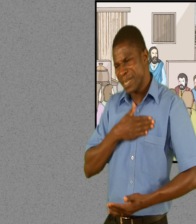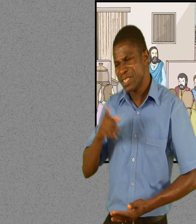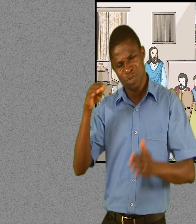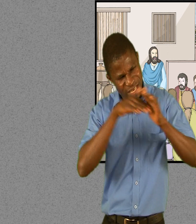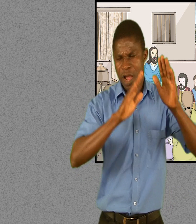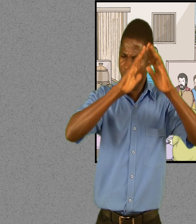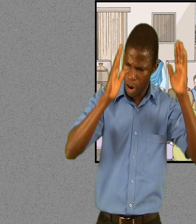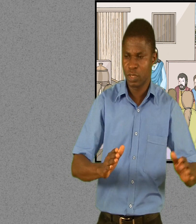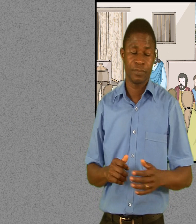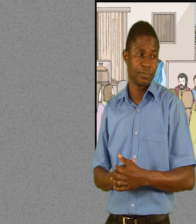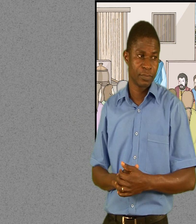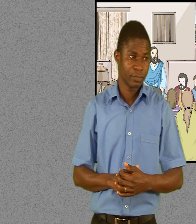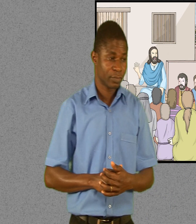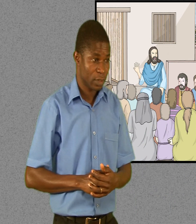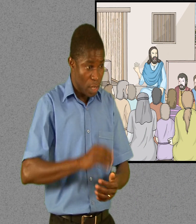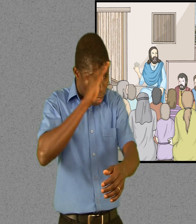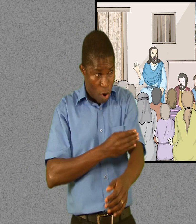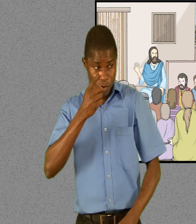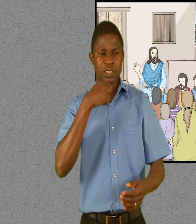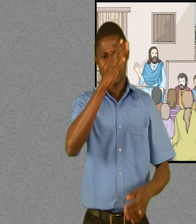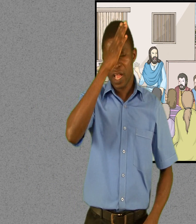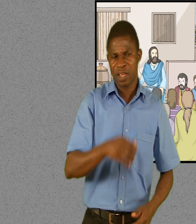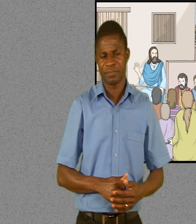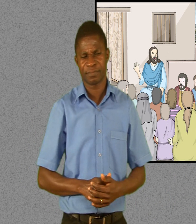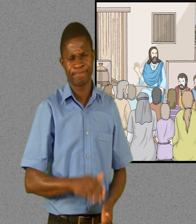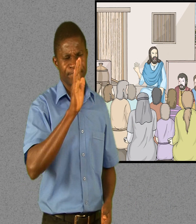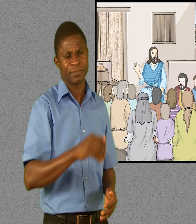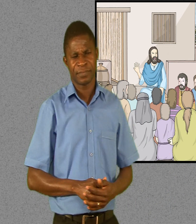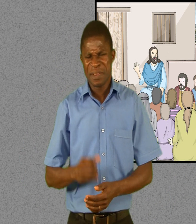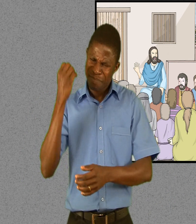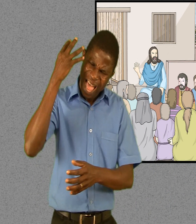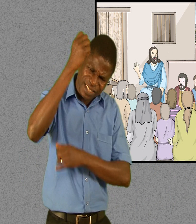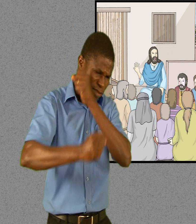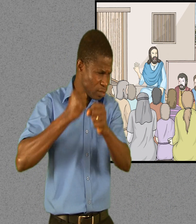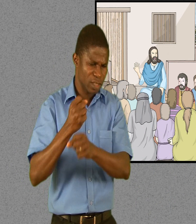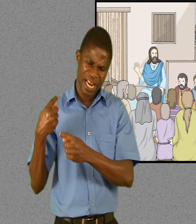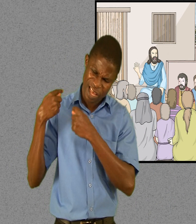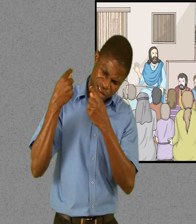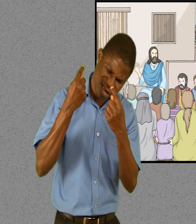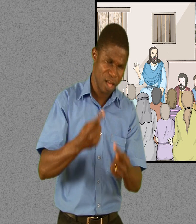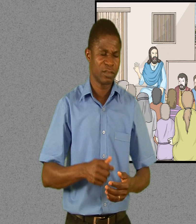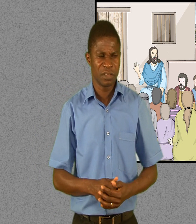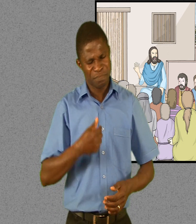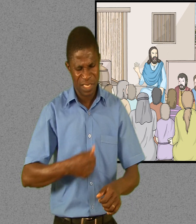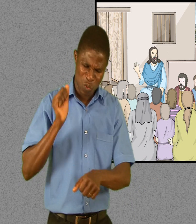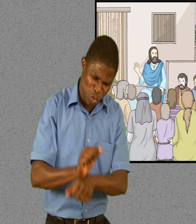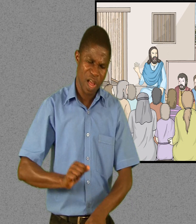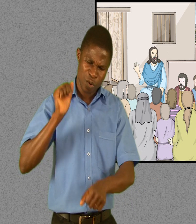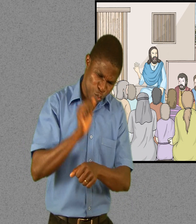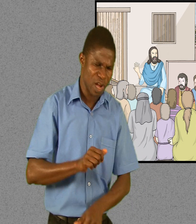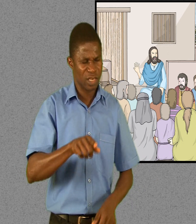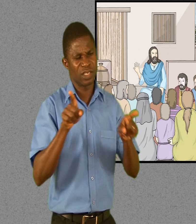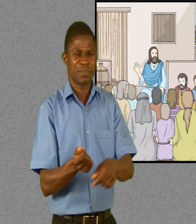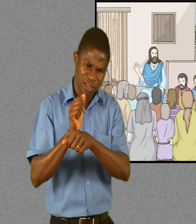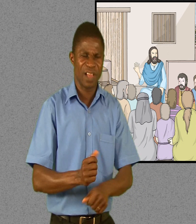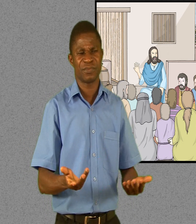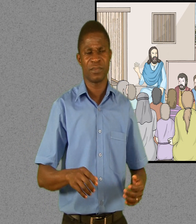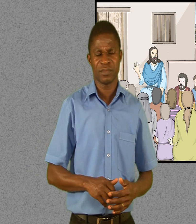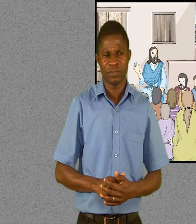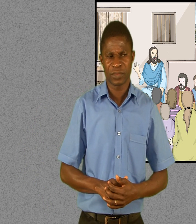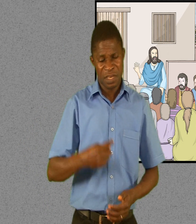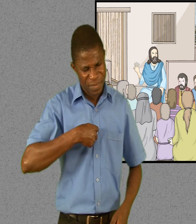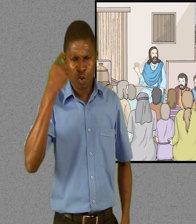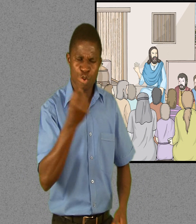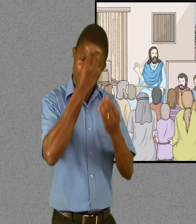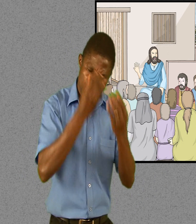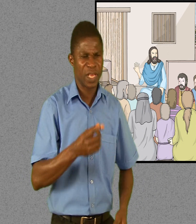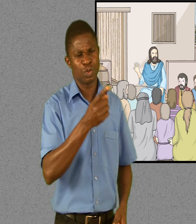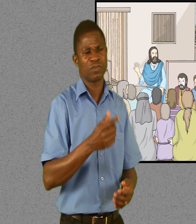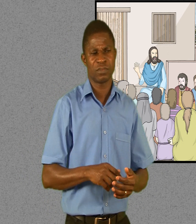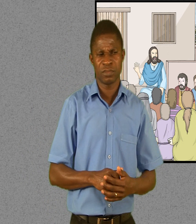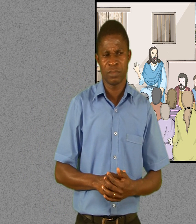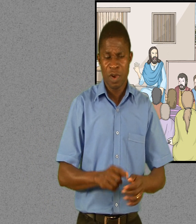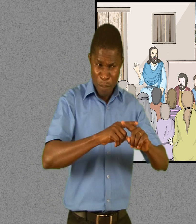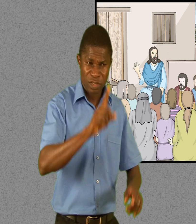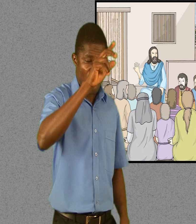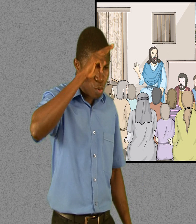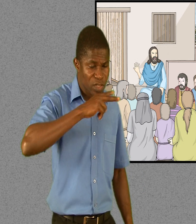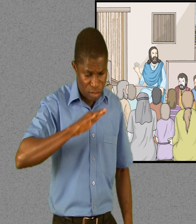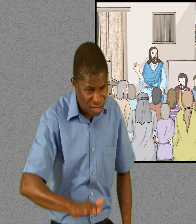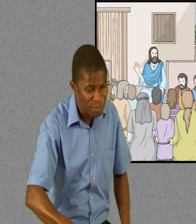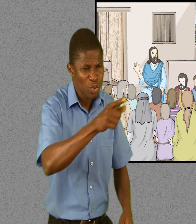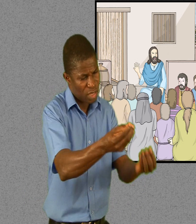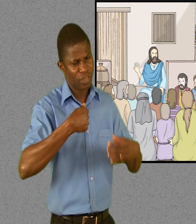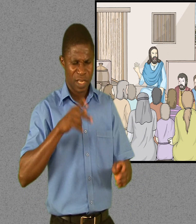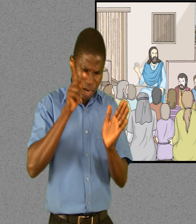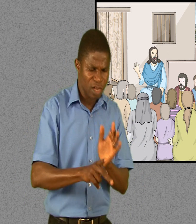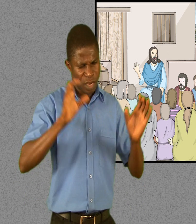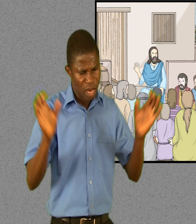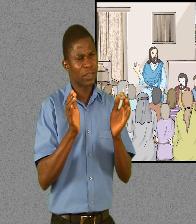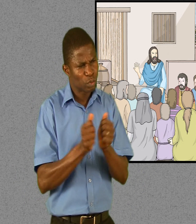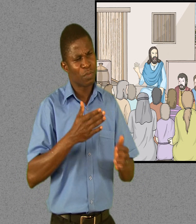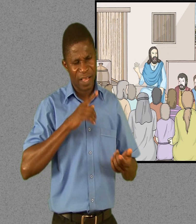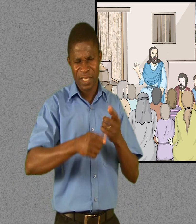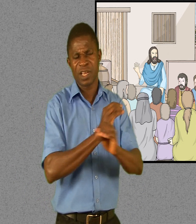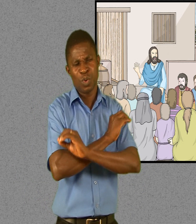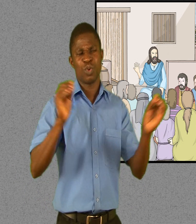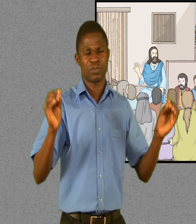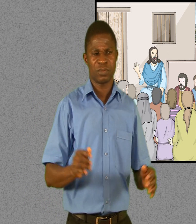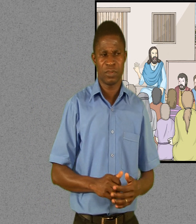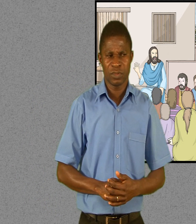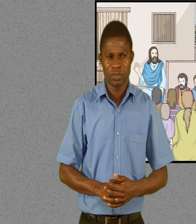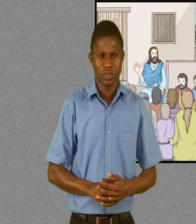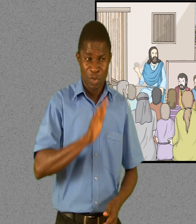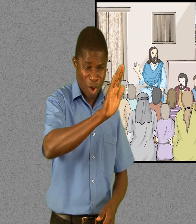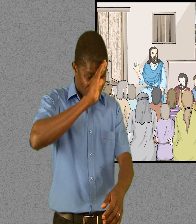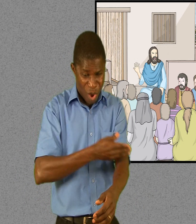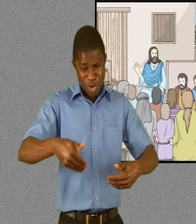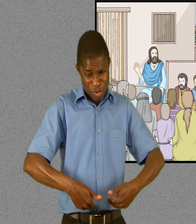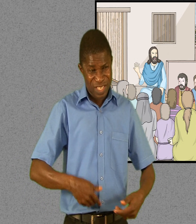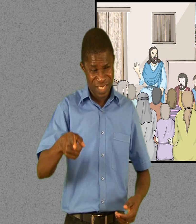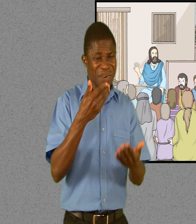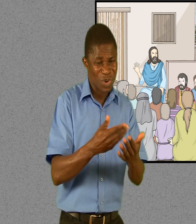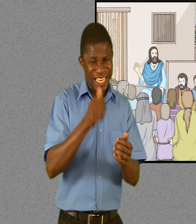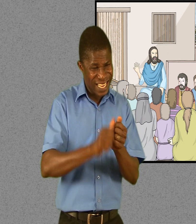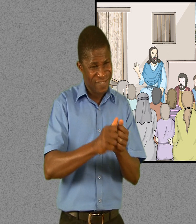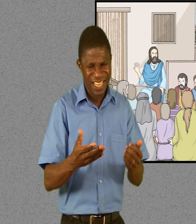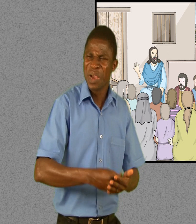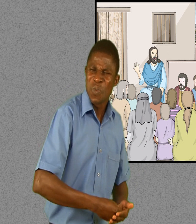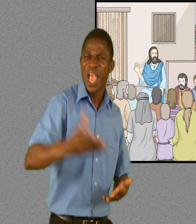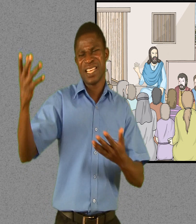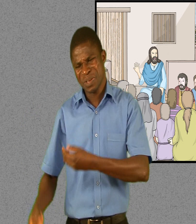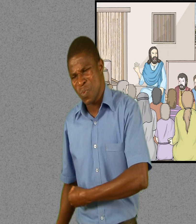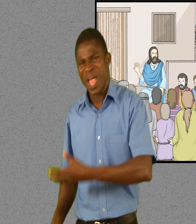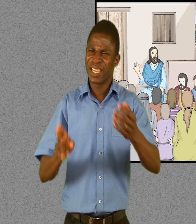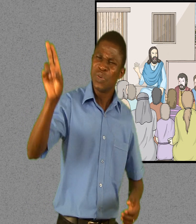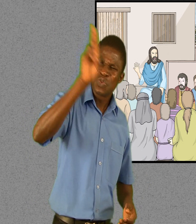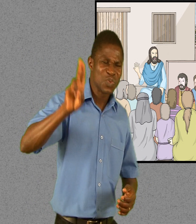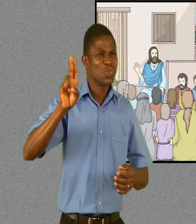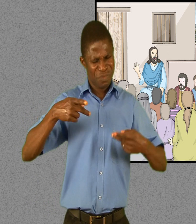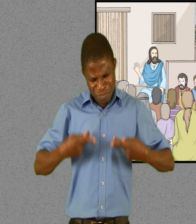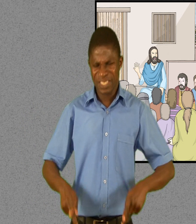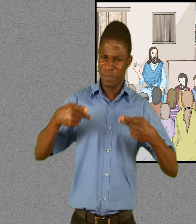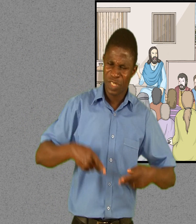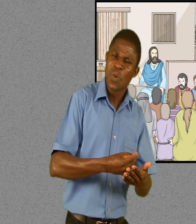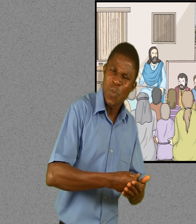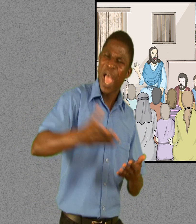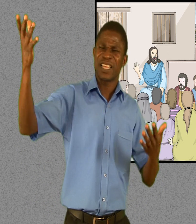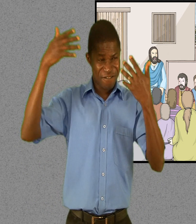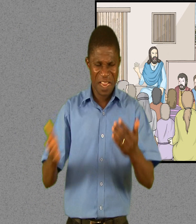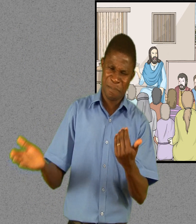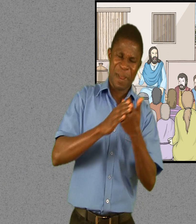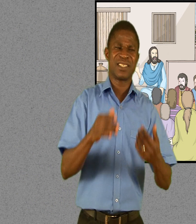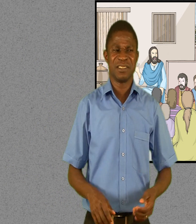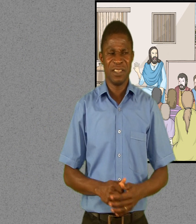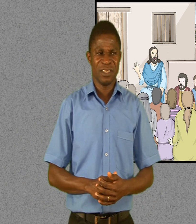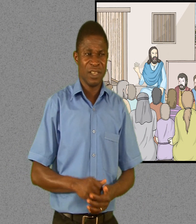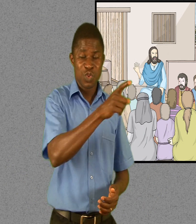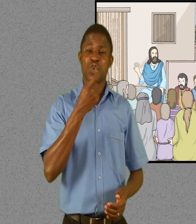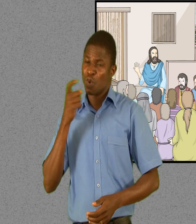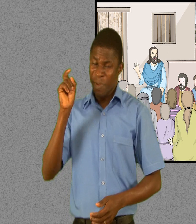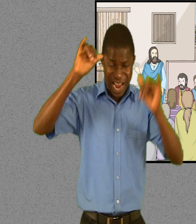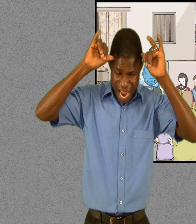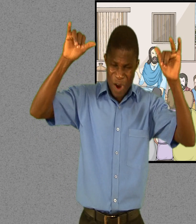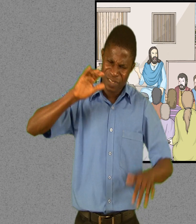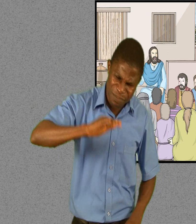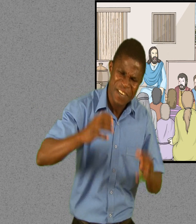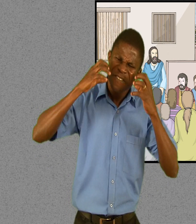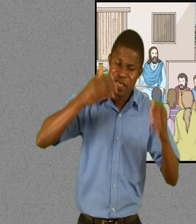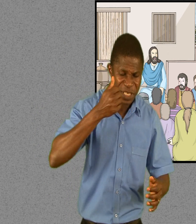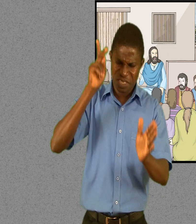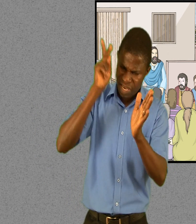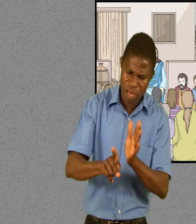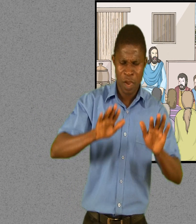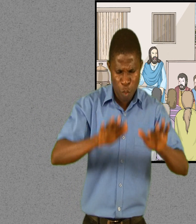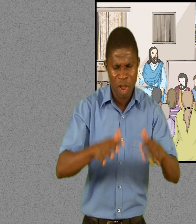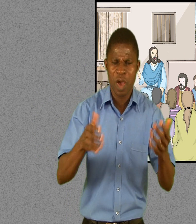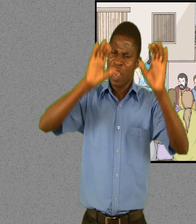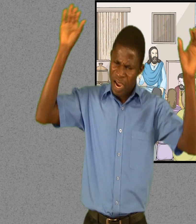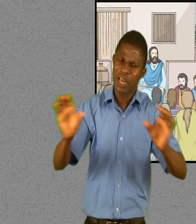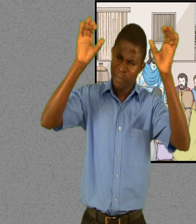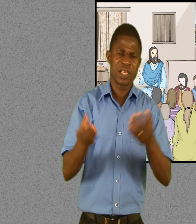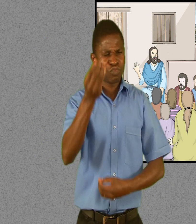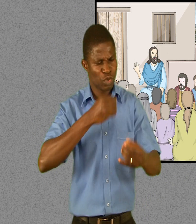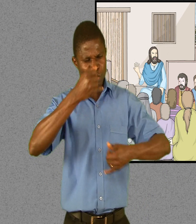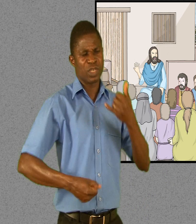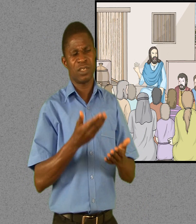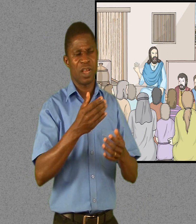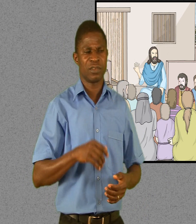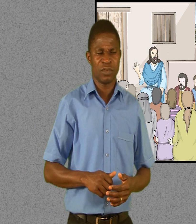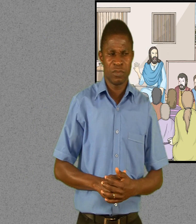But he answered his father, ‘Look, all these years I have served you and never disobeyed a commandment of yours. Yet you never gave me even a young goat so I could celebrate with my friends.